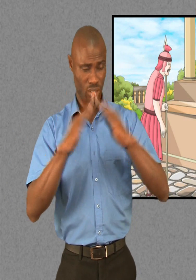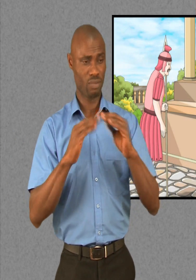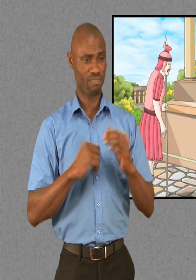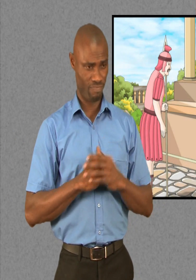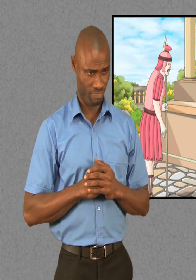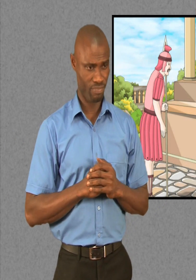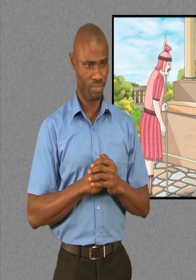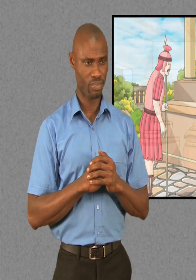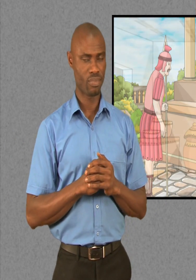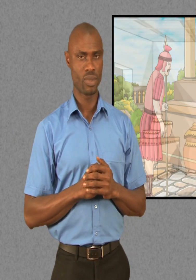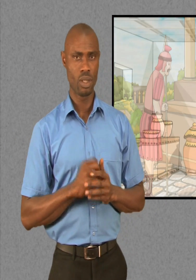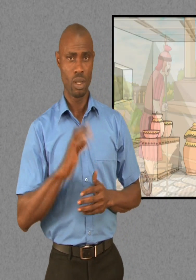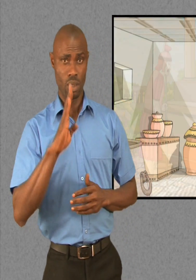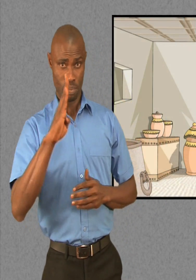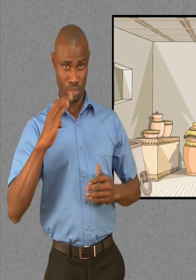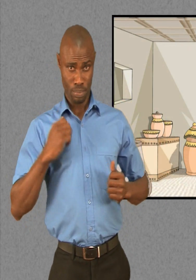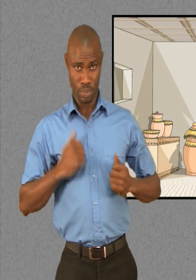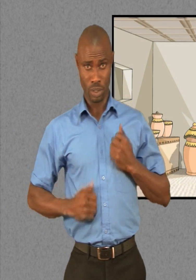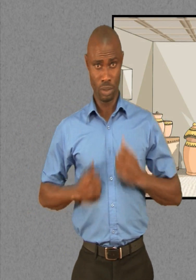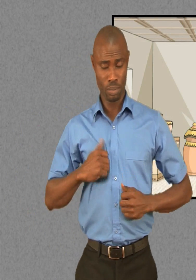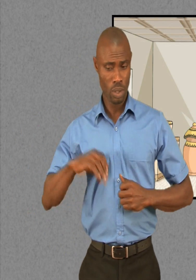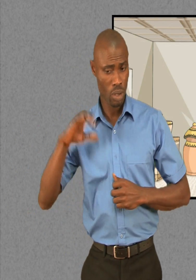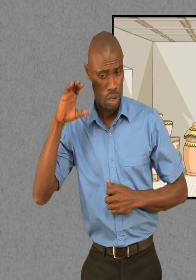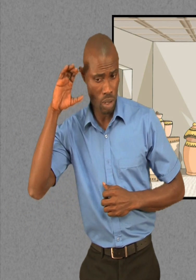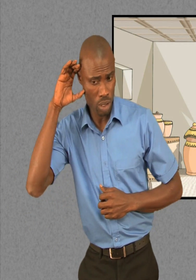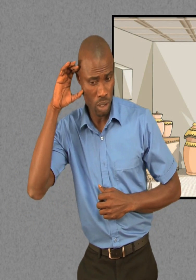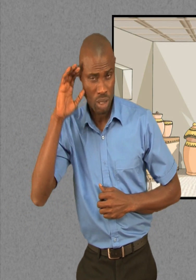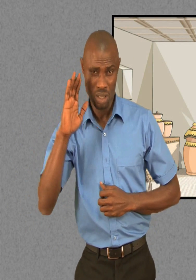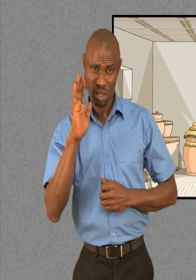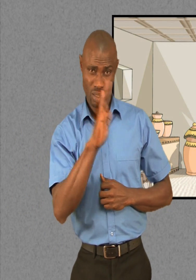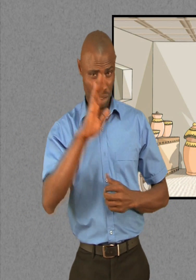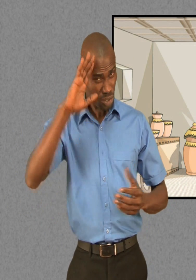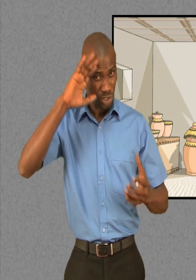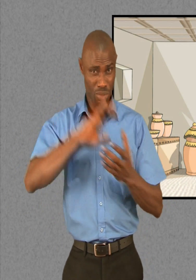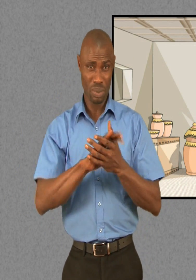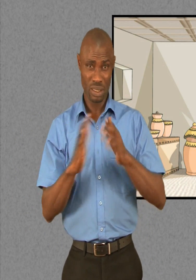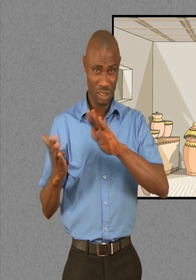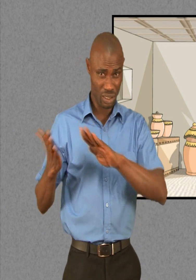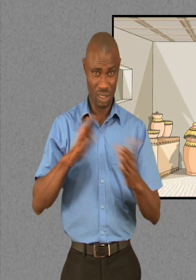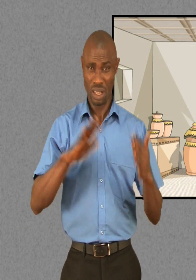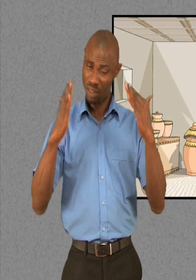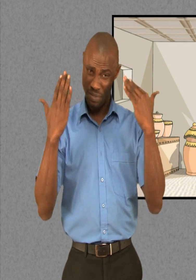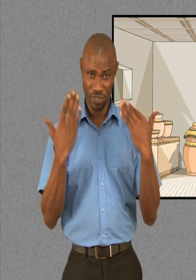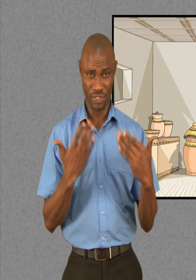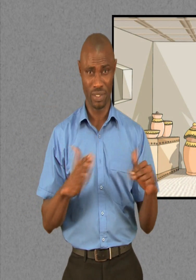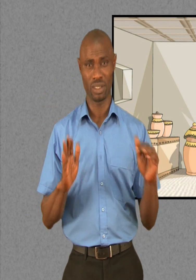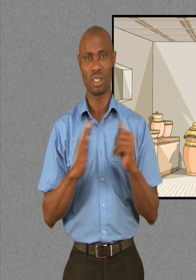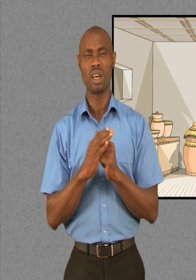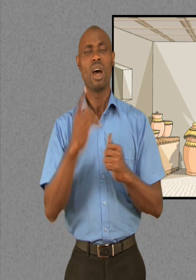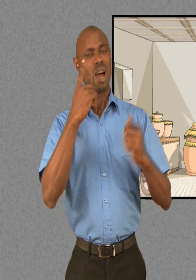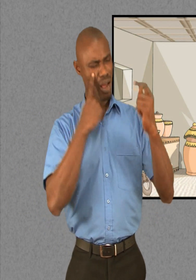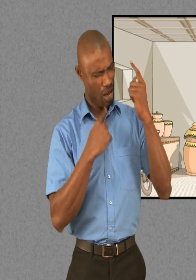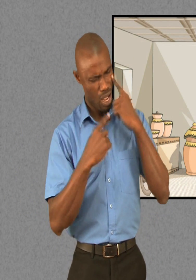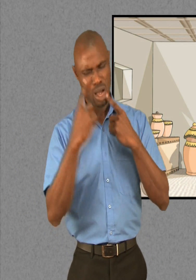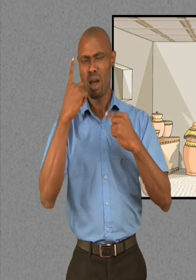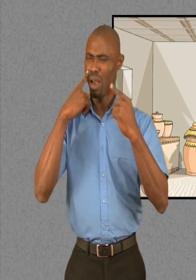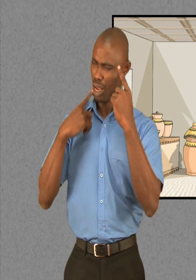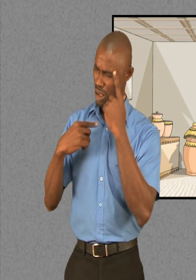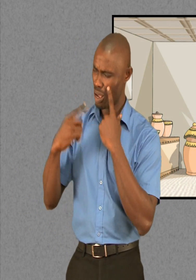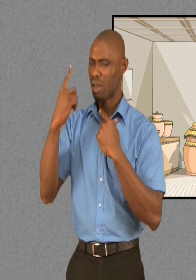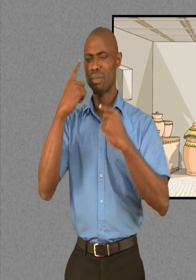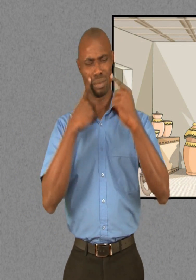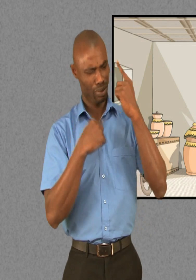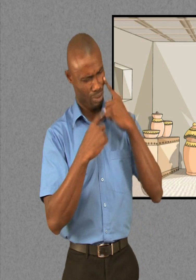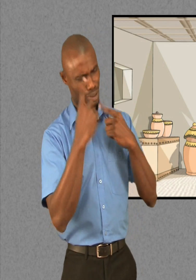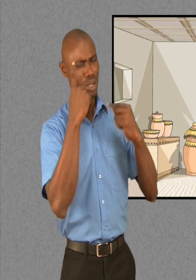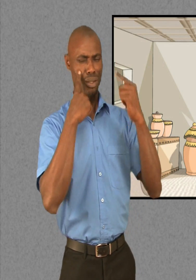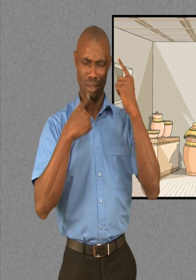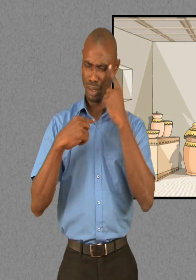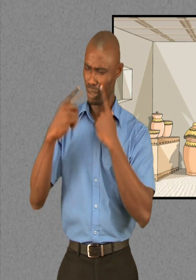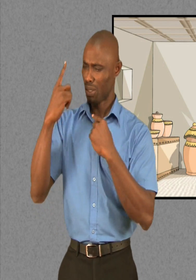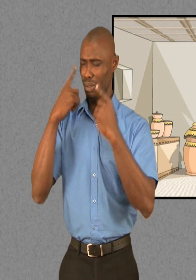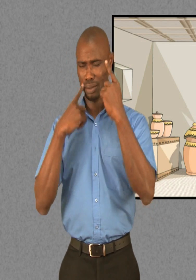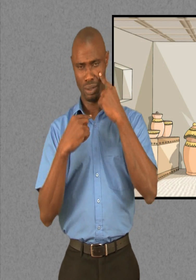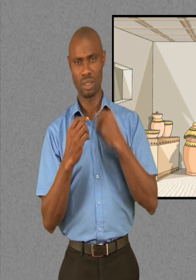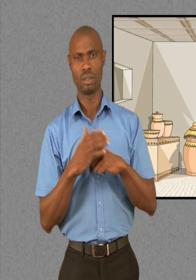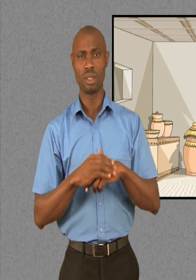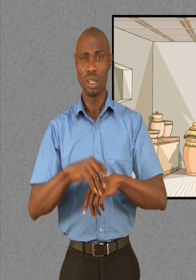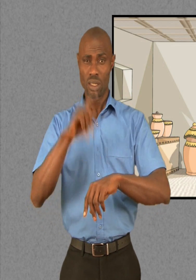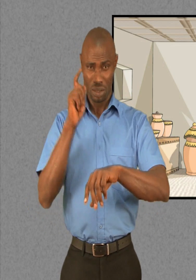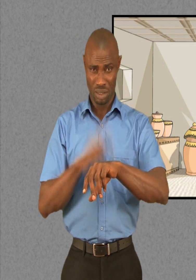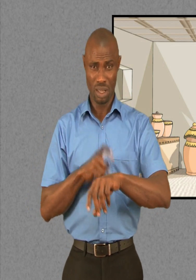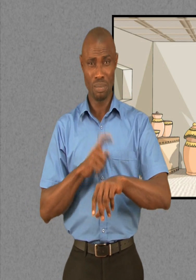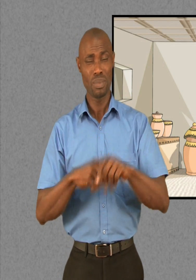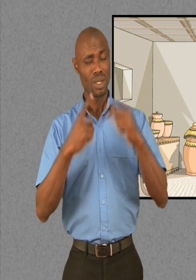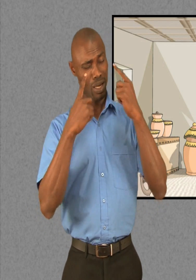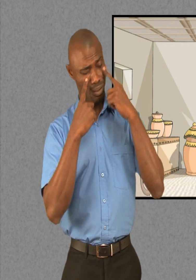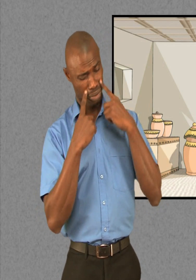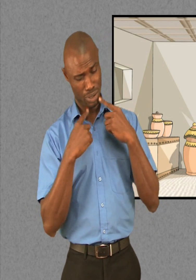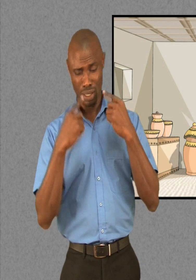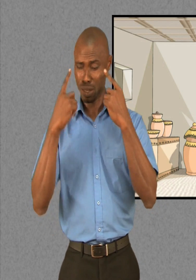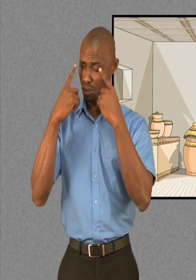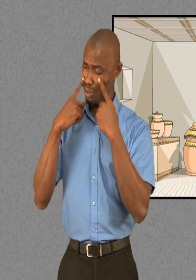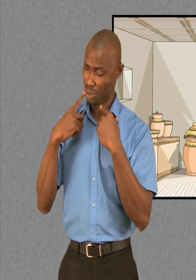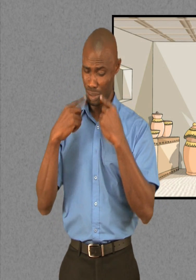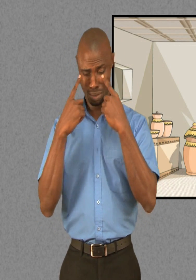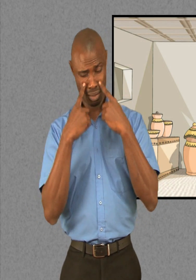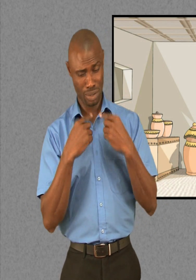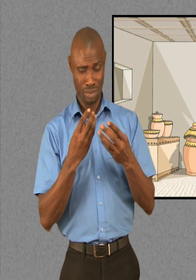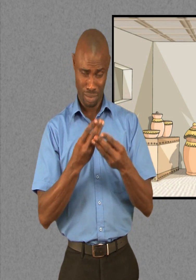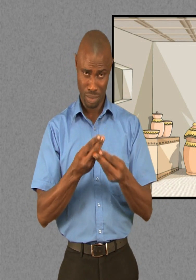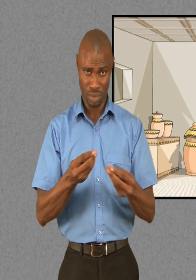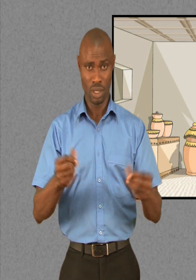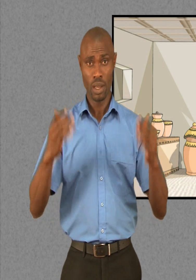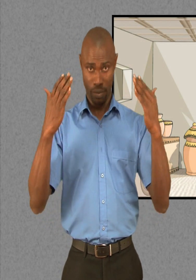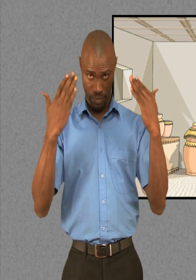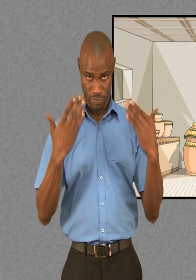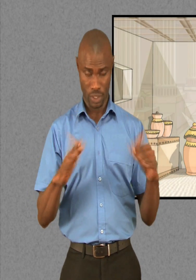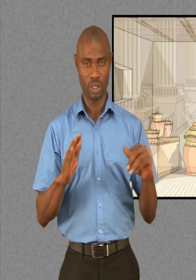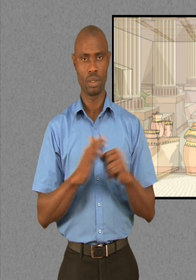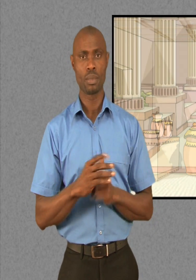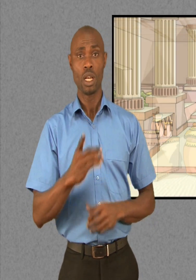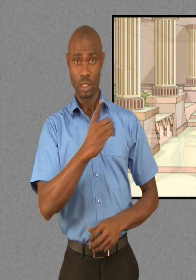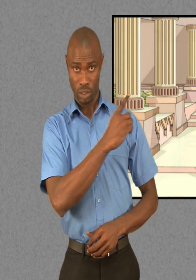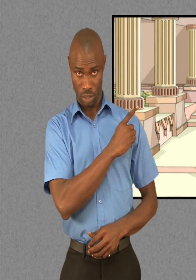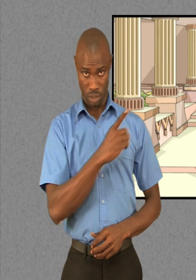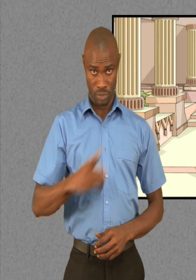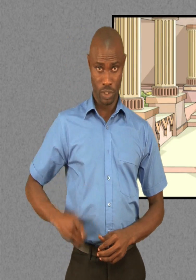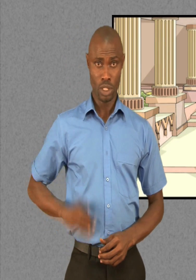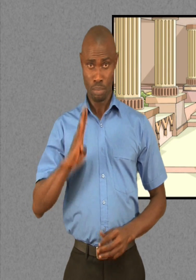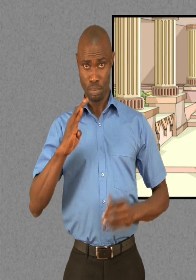When Uriah’s wife heard that her husband was dead, she mourned for him.